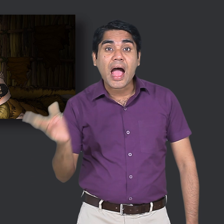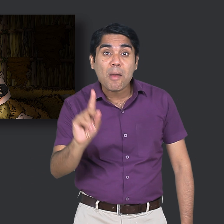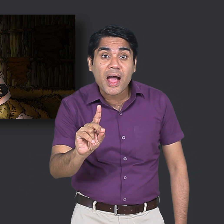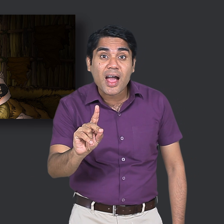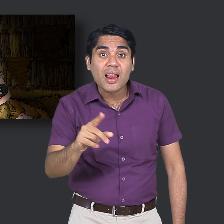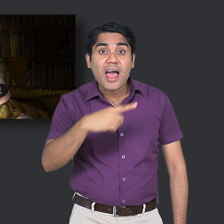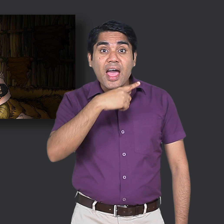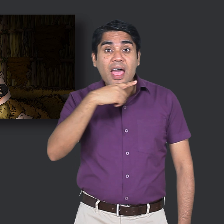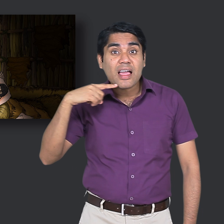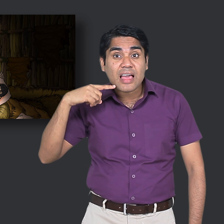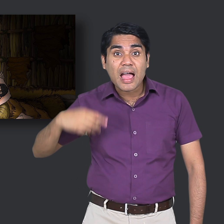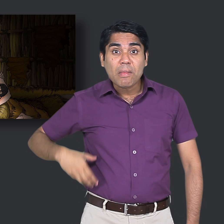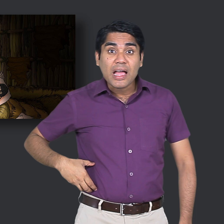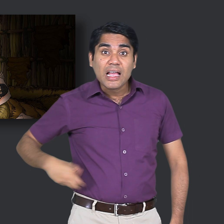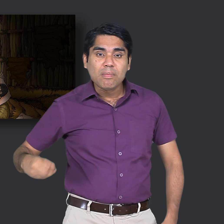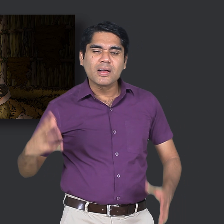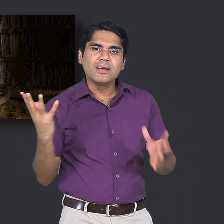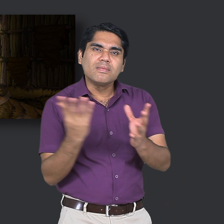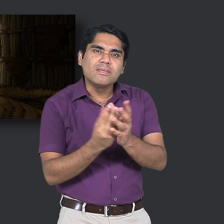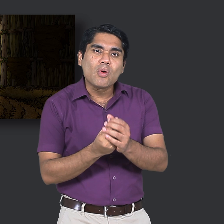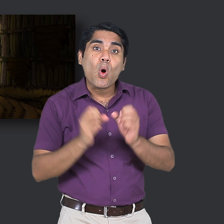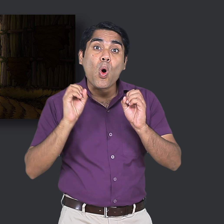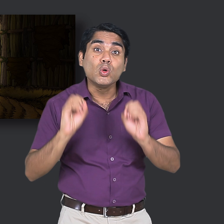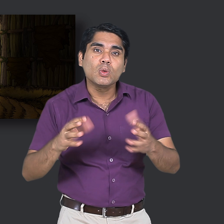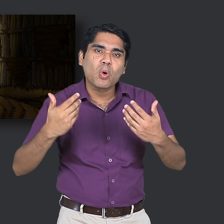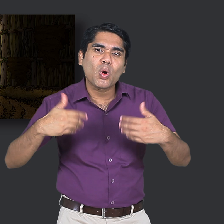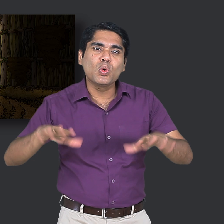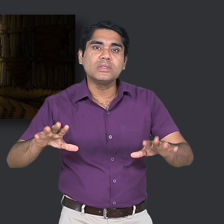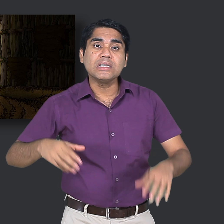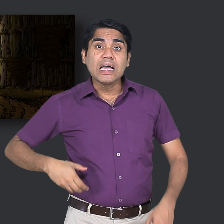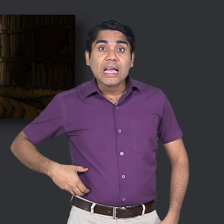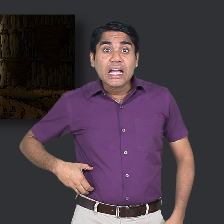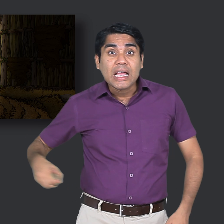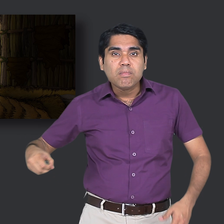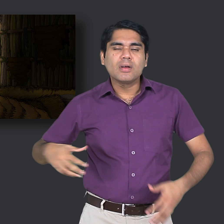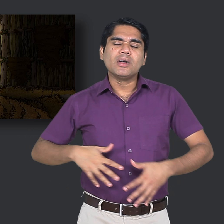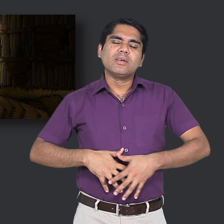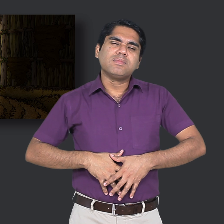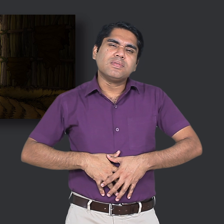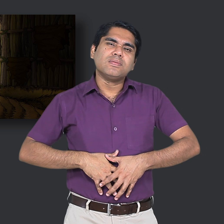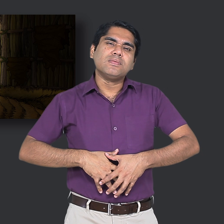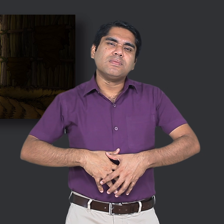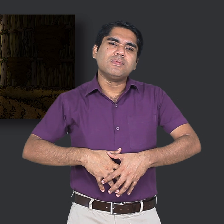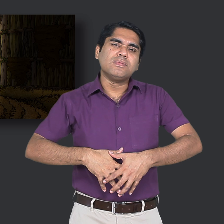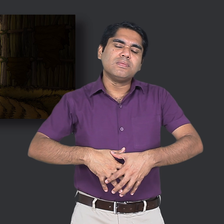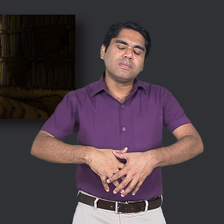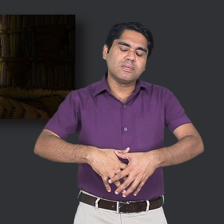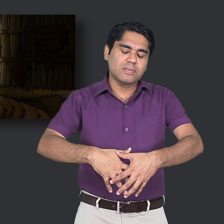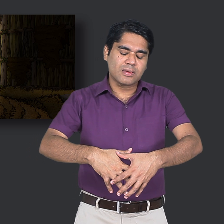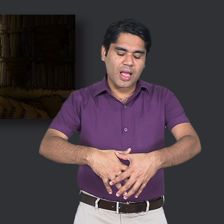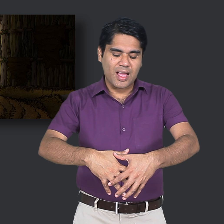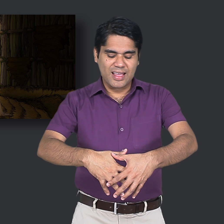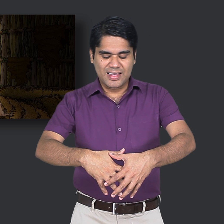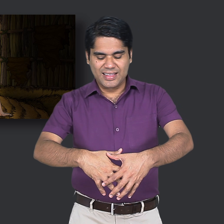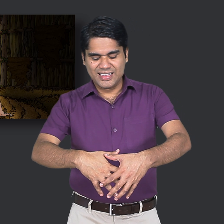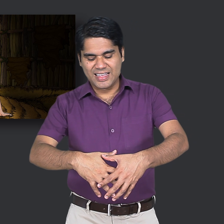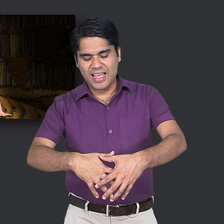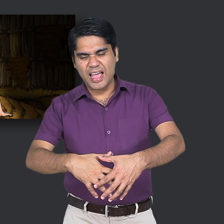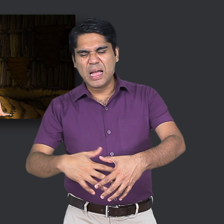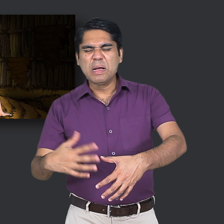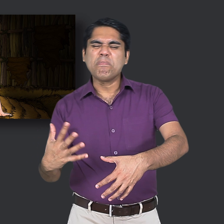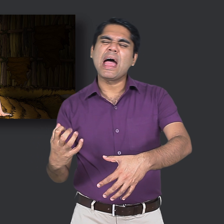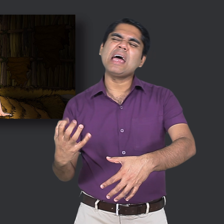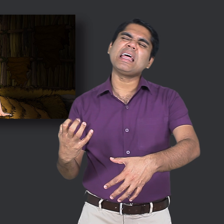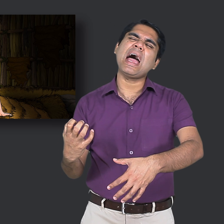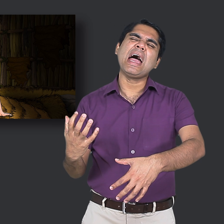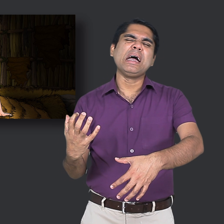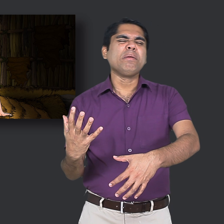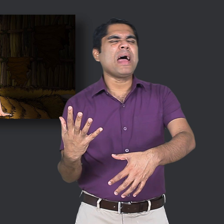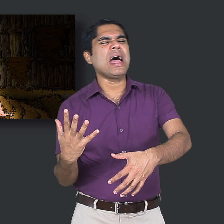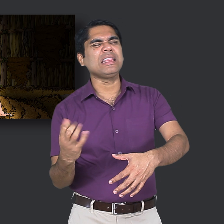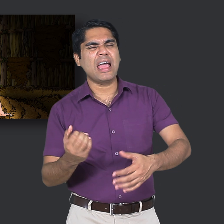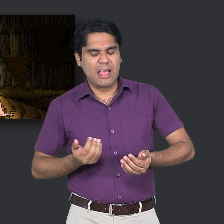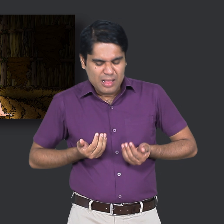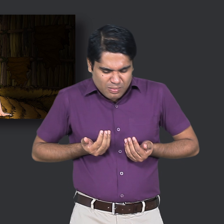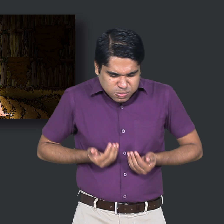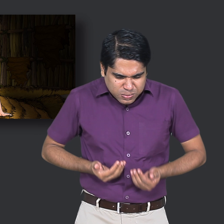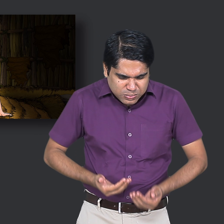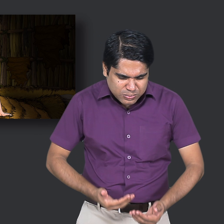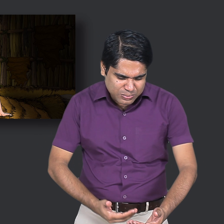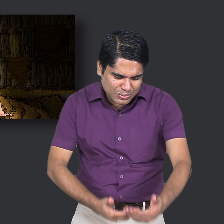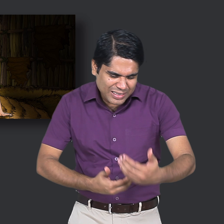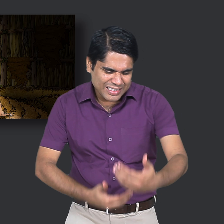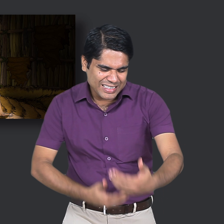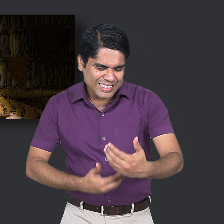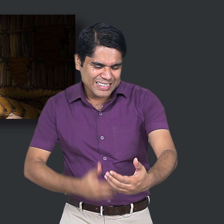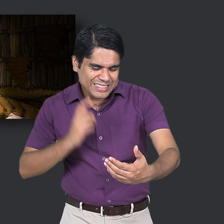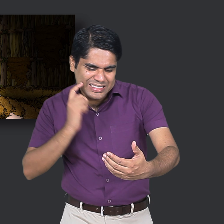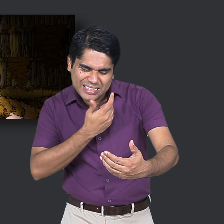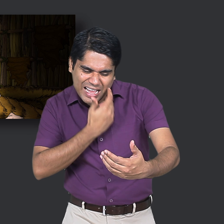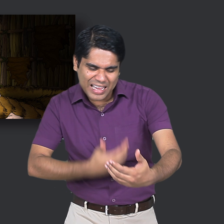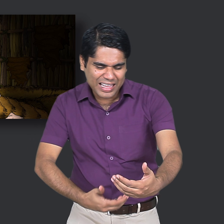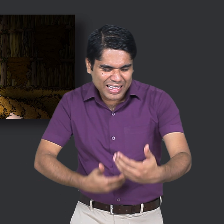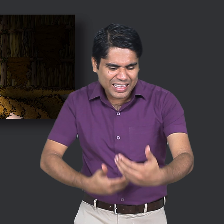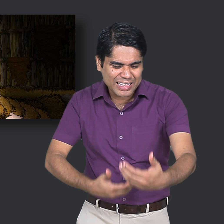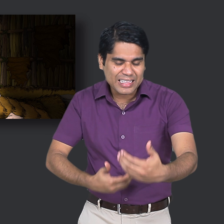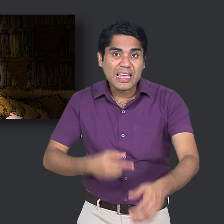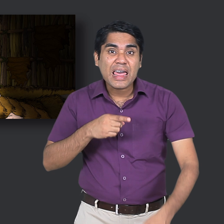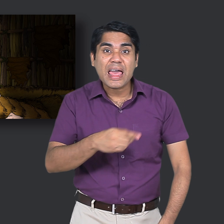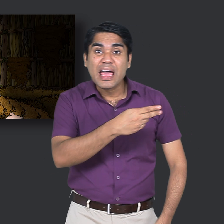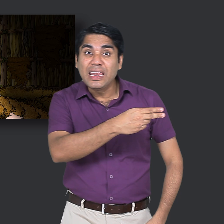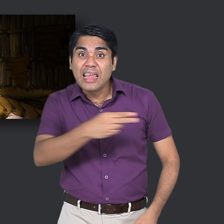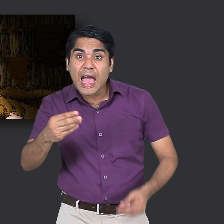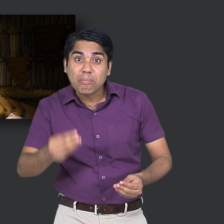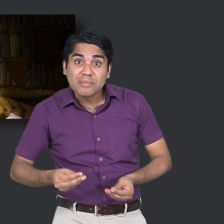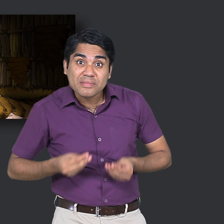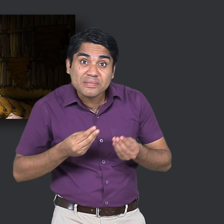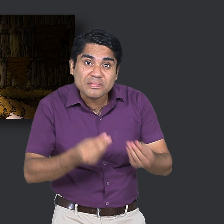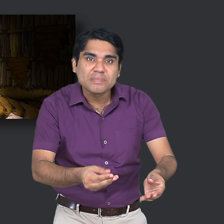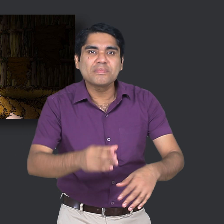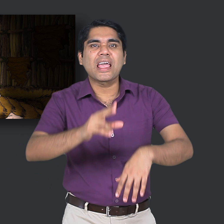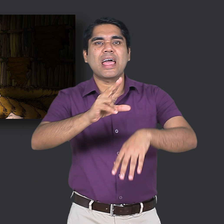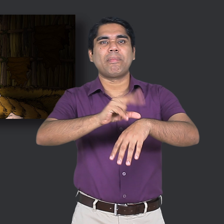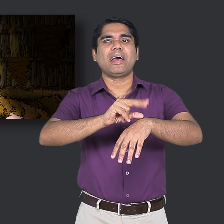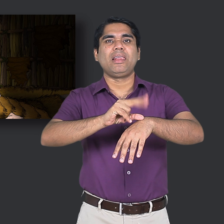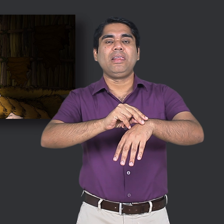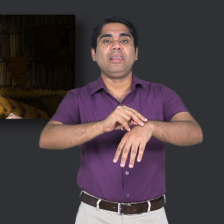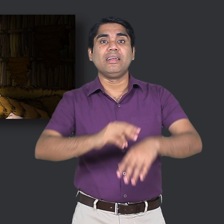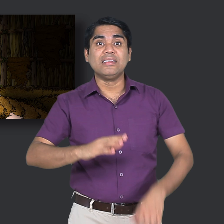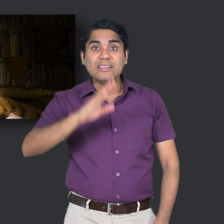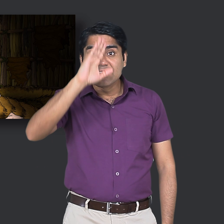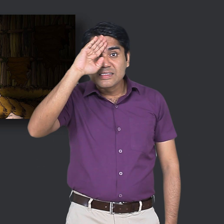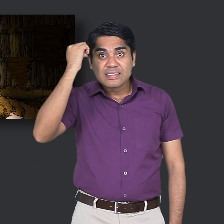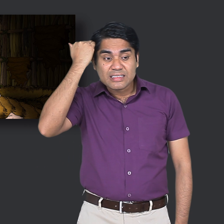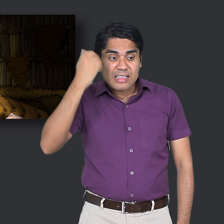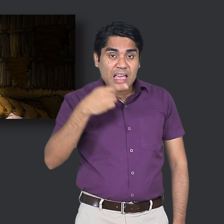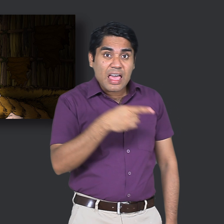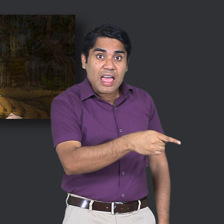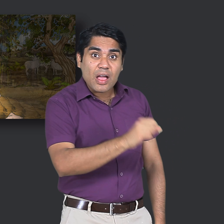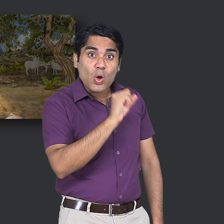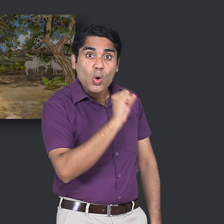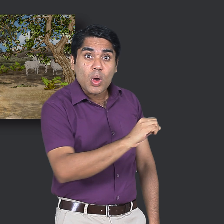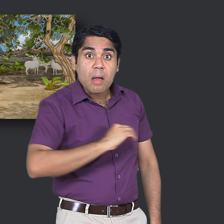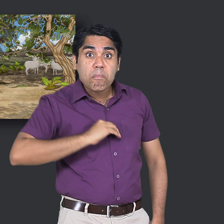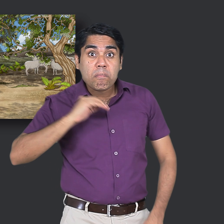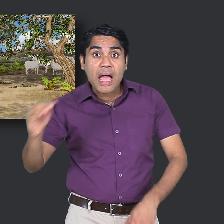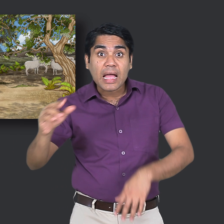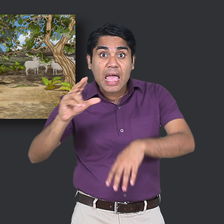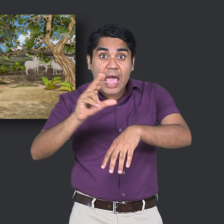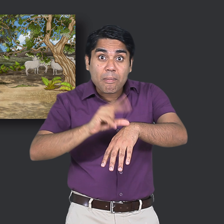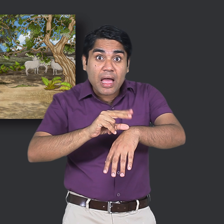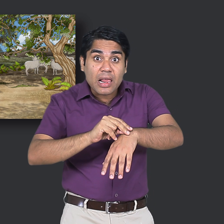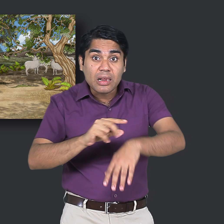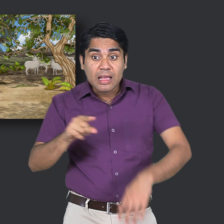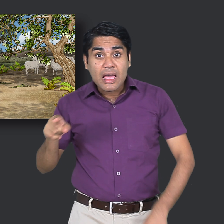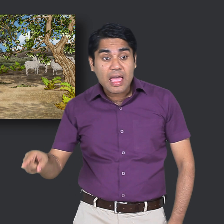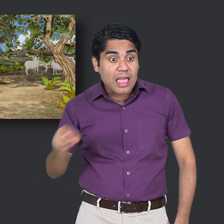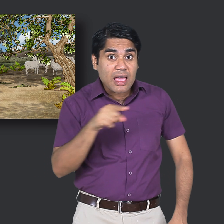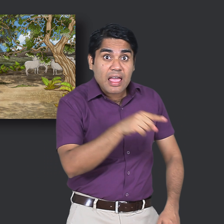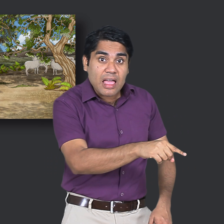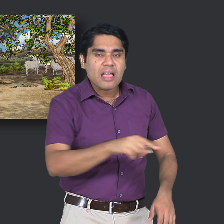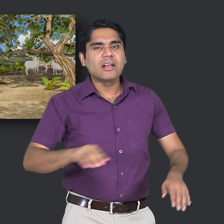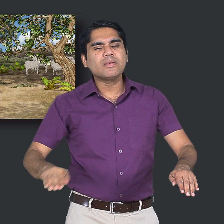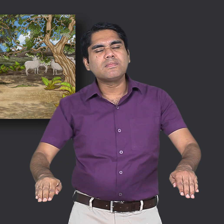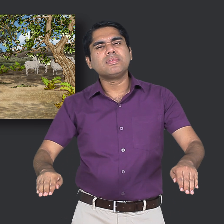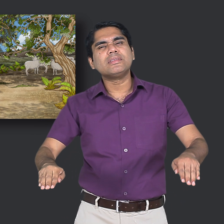Later she gave birth to Cain’s brother Abel.